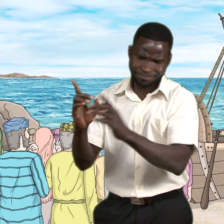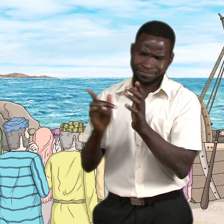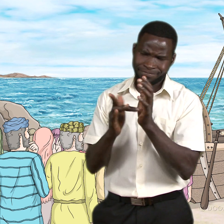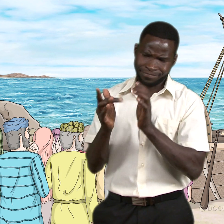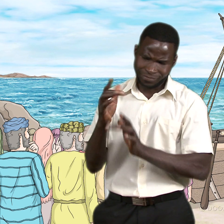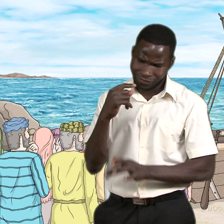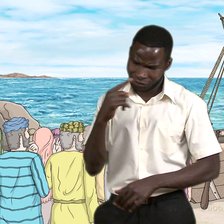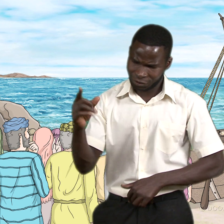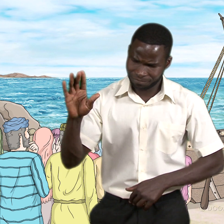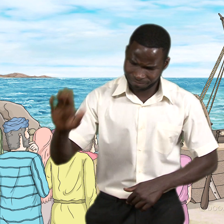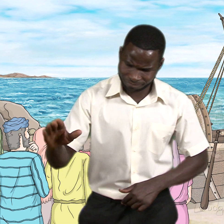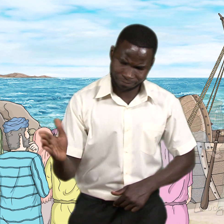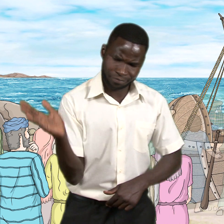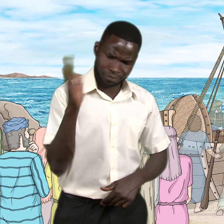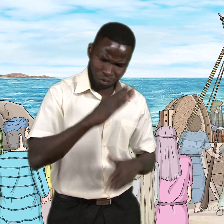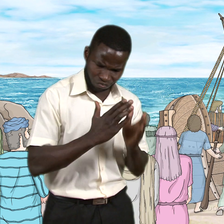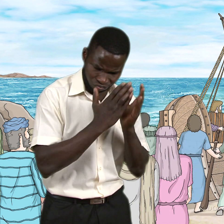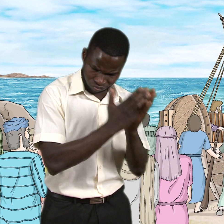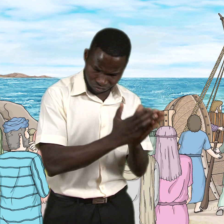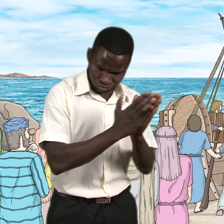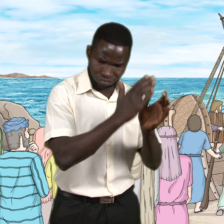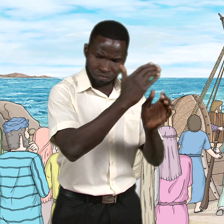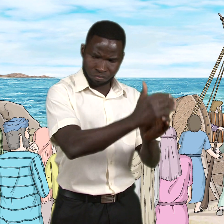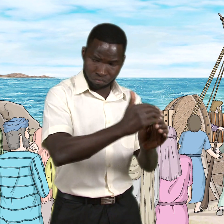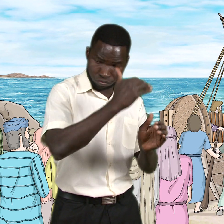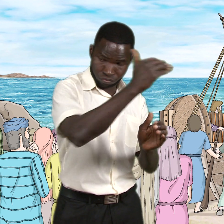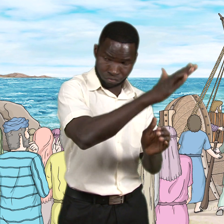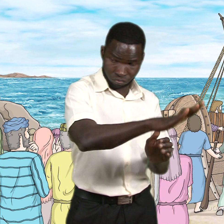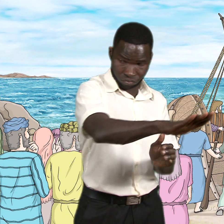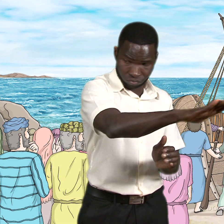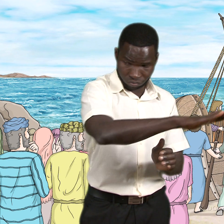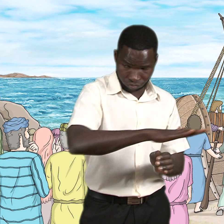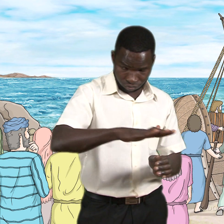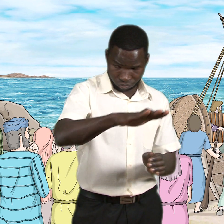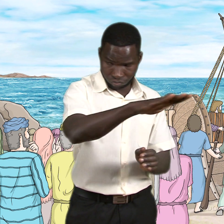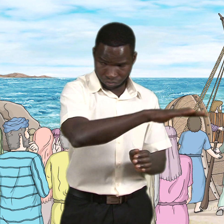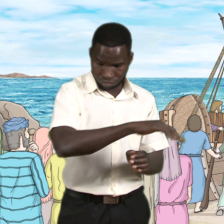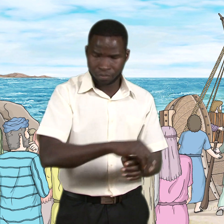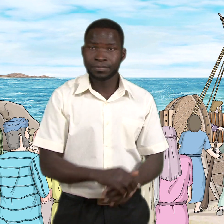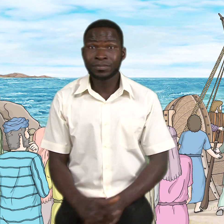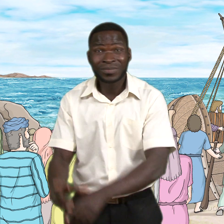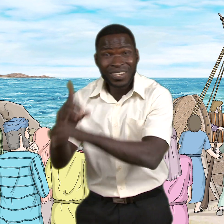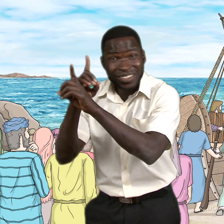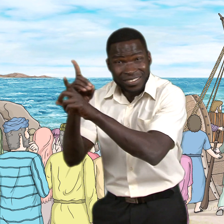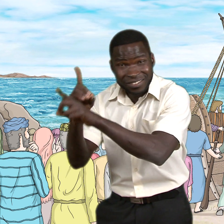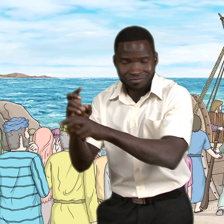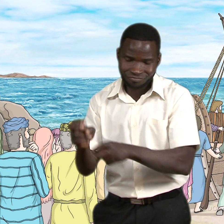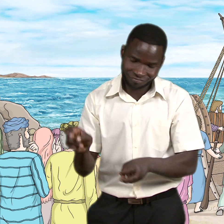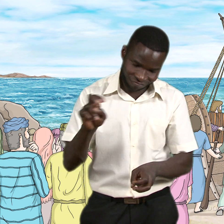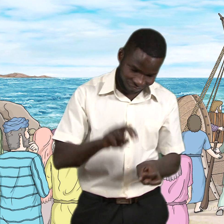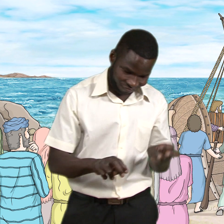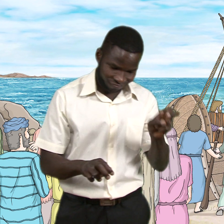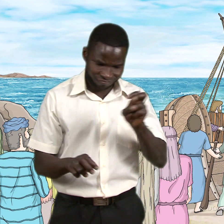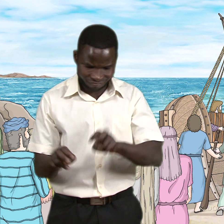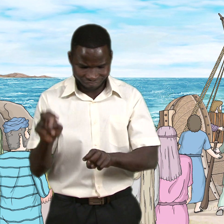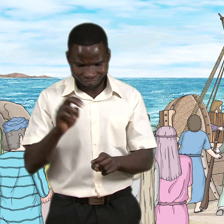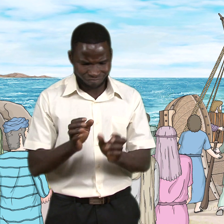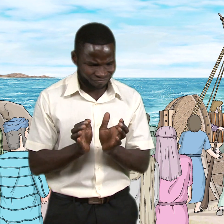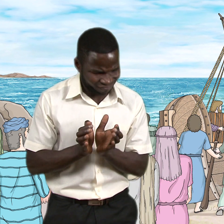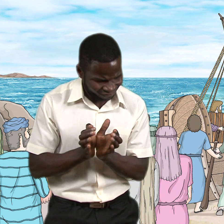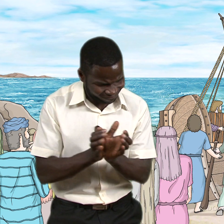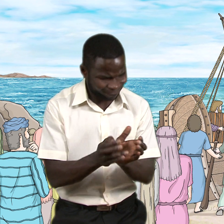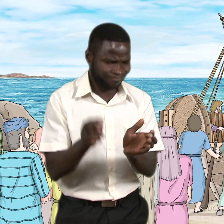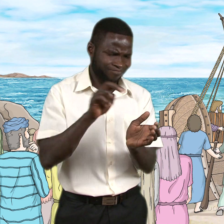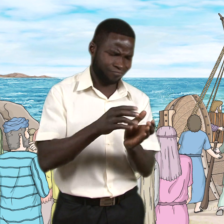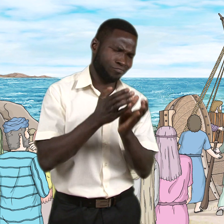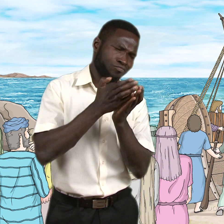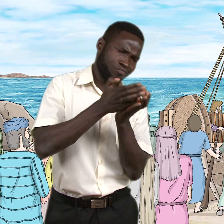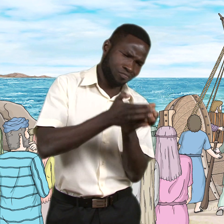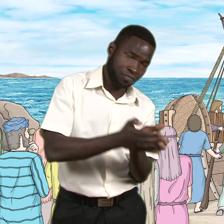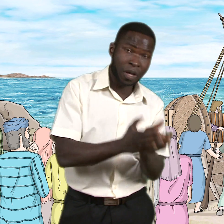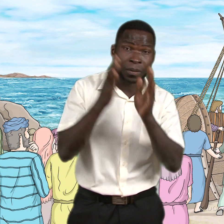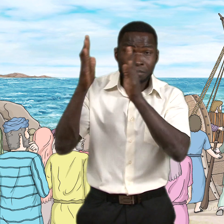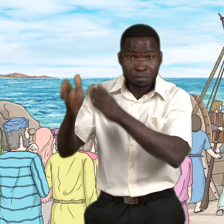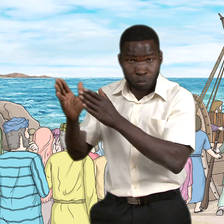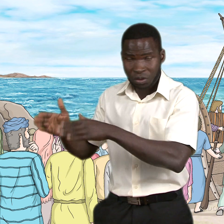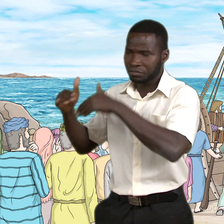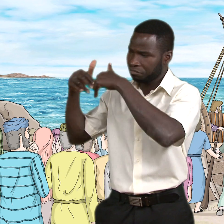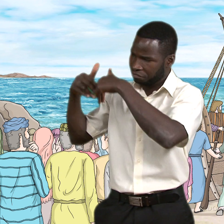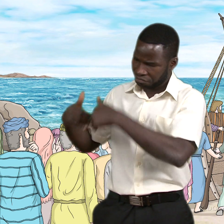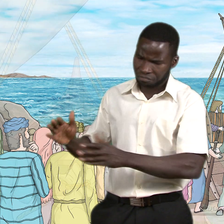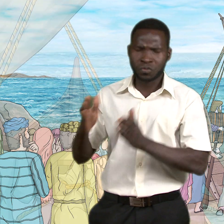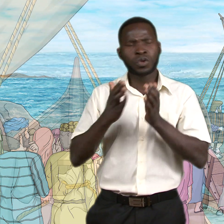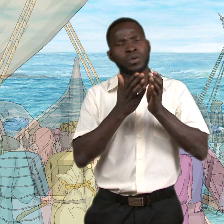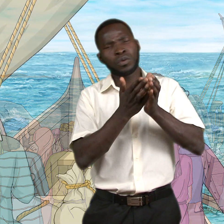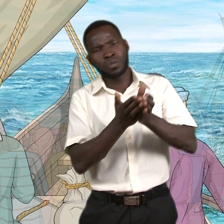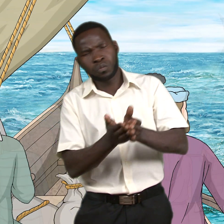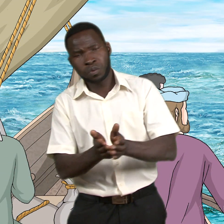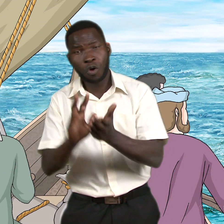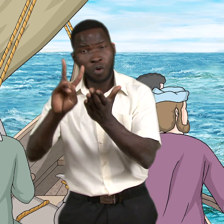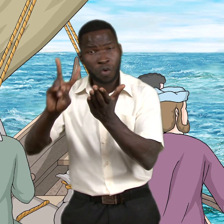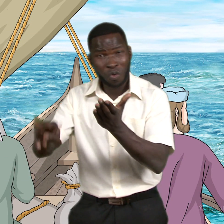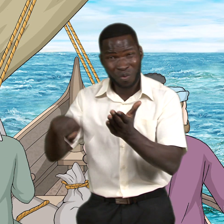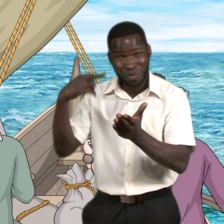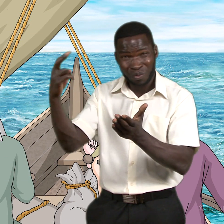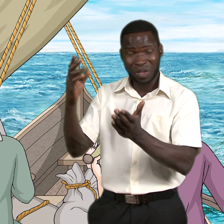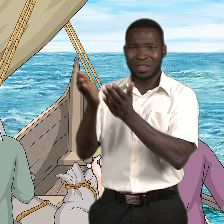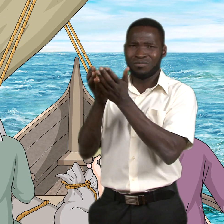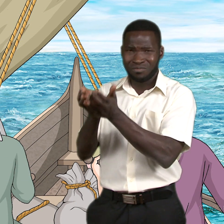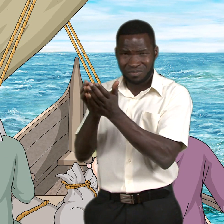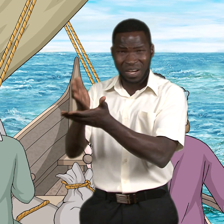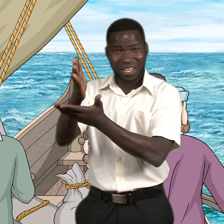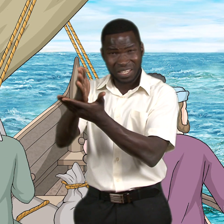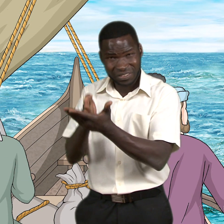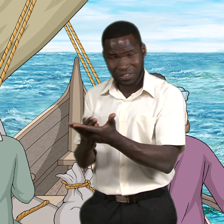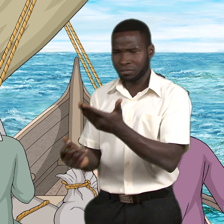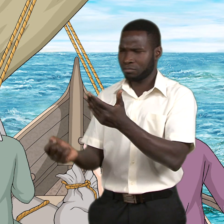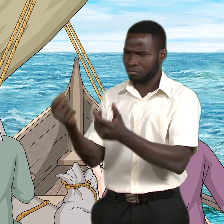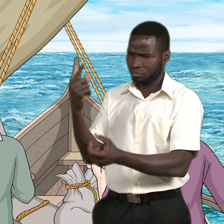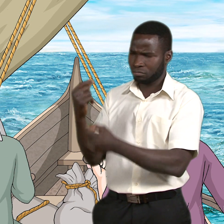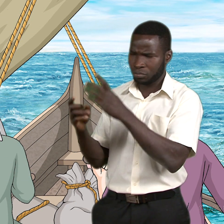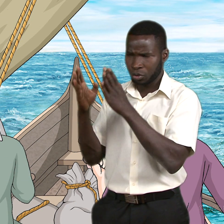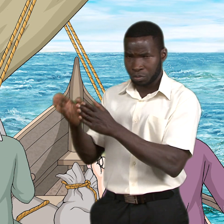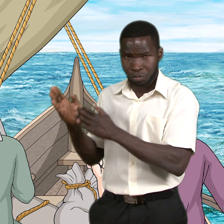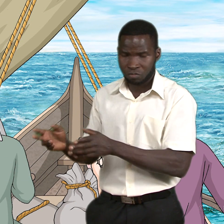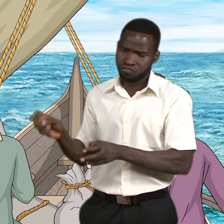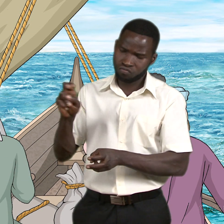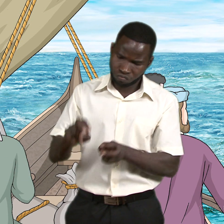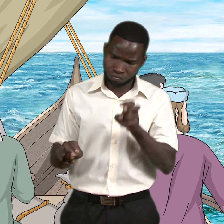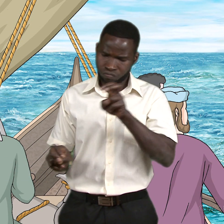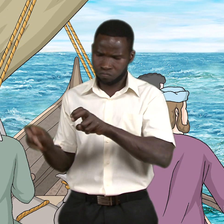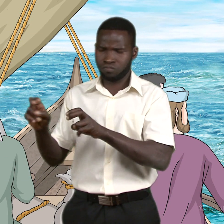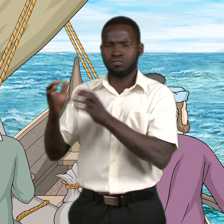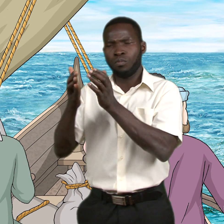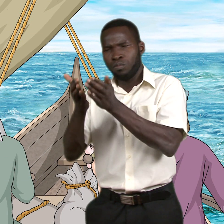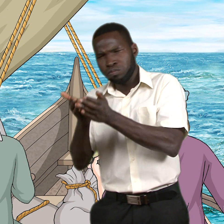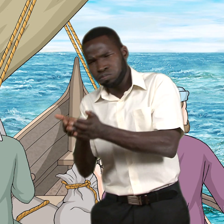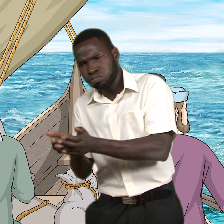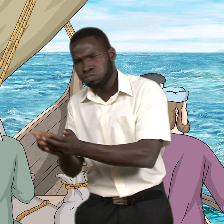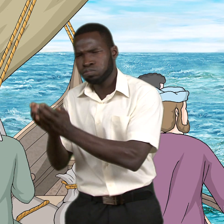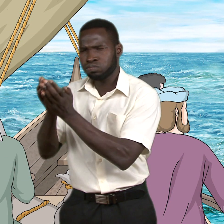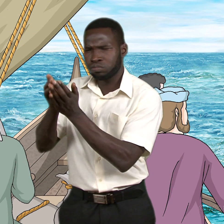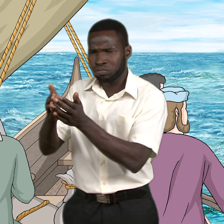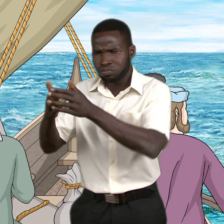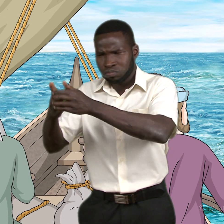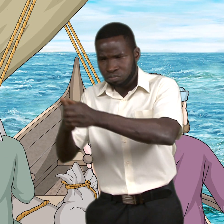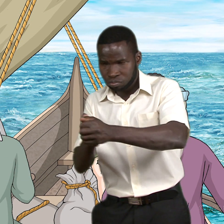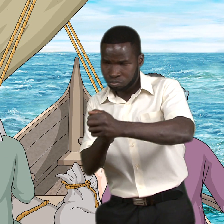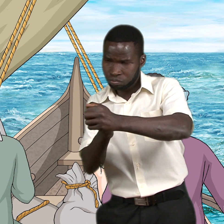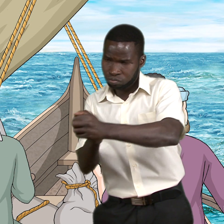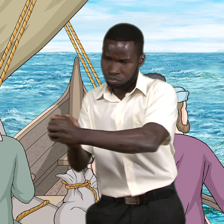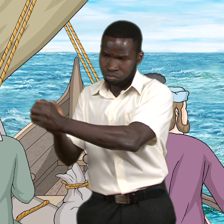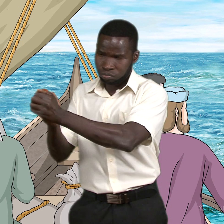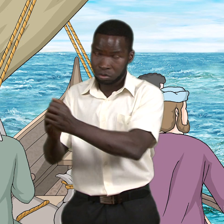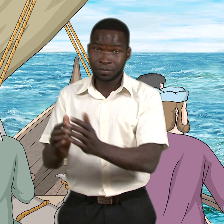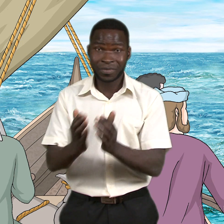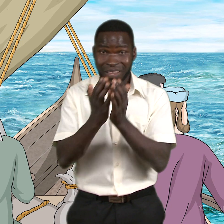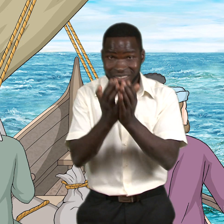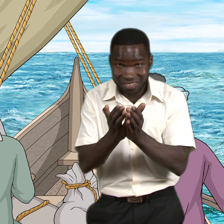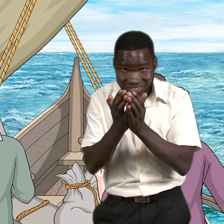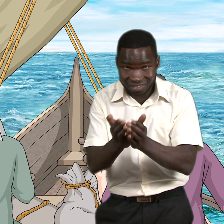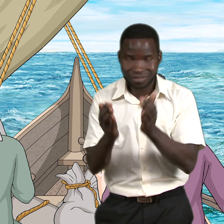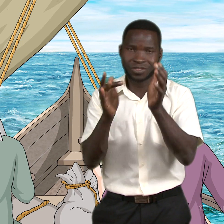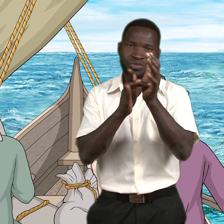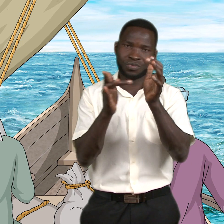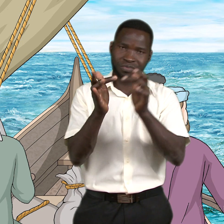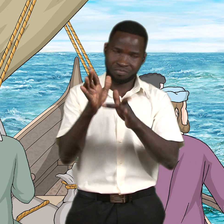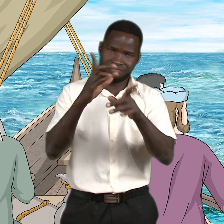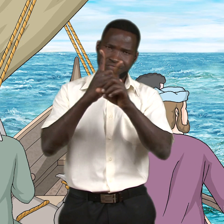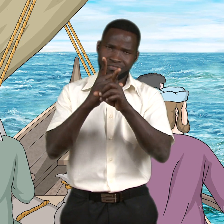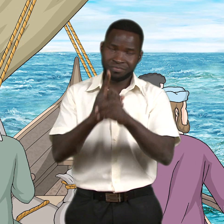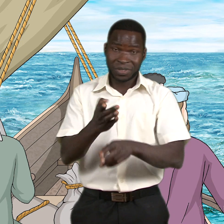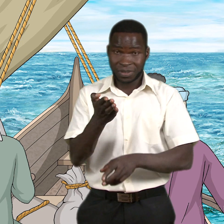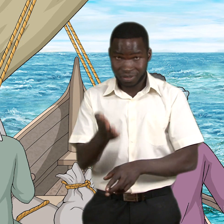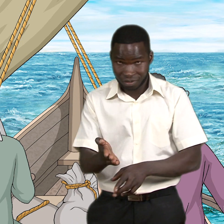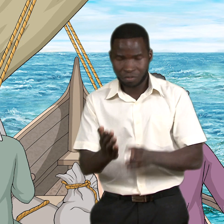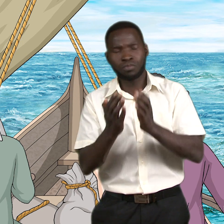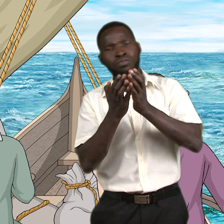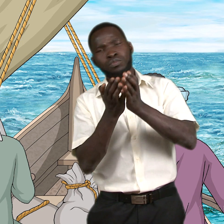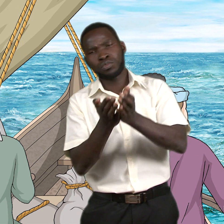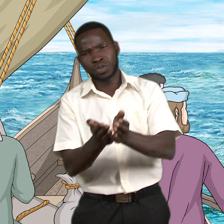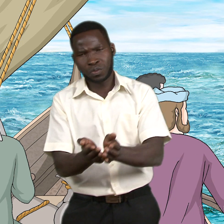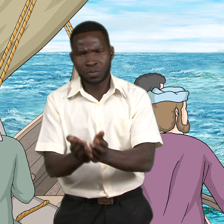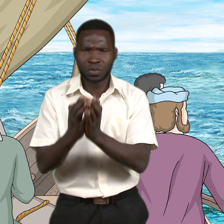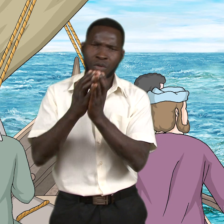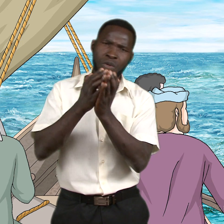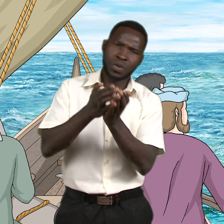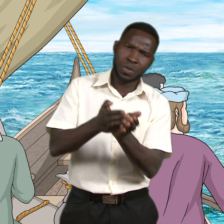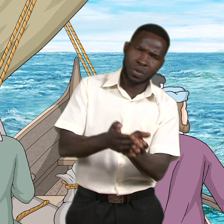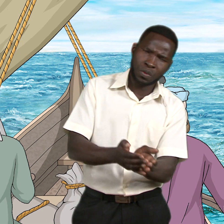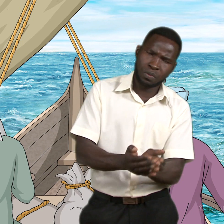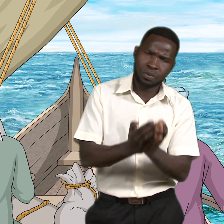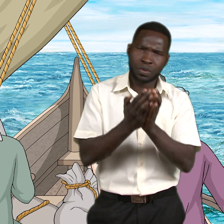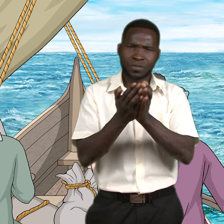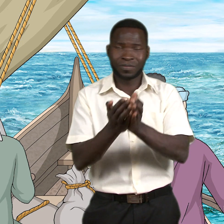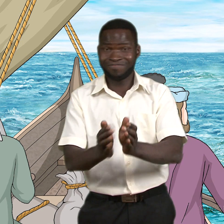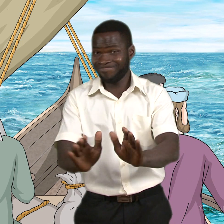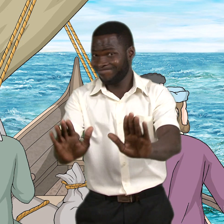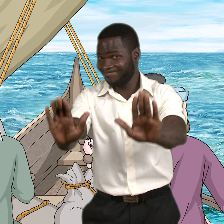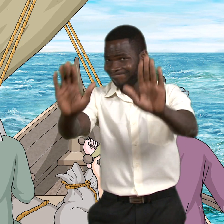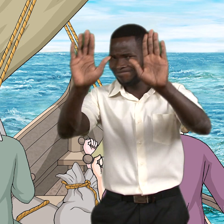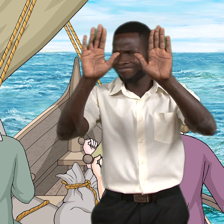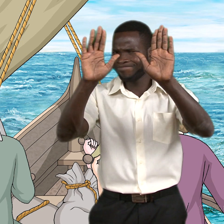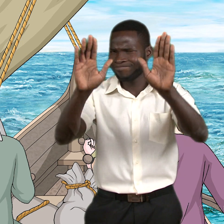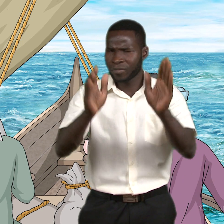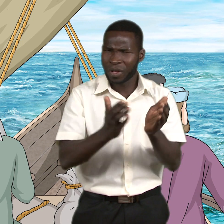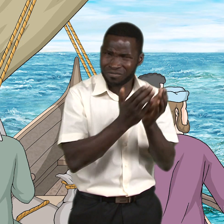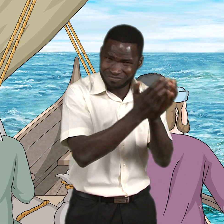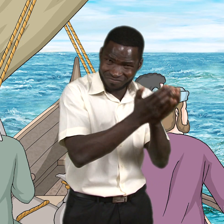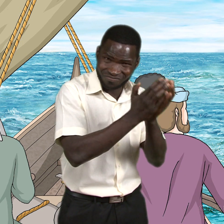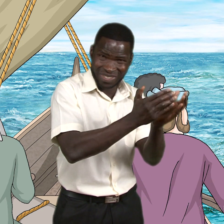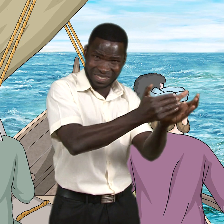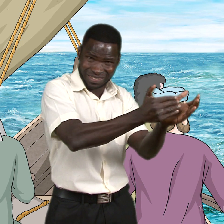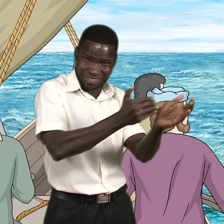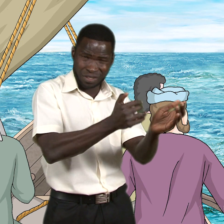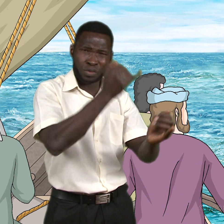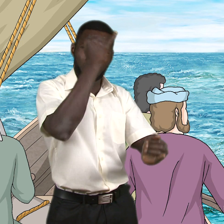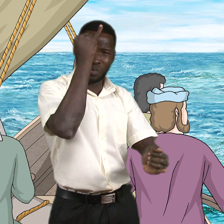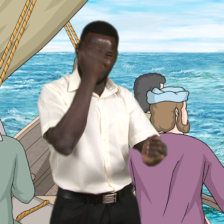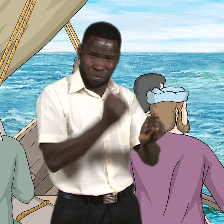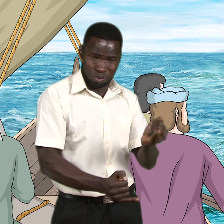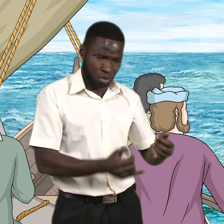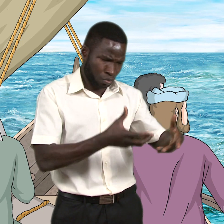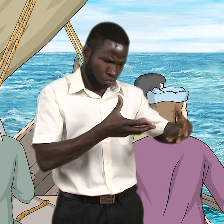After they had dismissed the crowd, they took Jesus with them, since He was already in the boat.